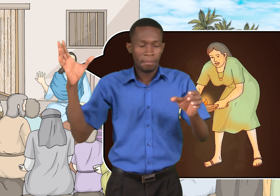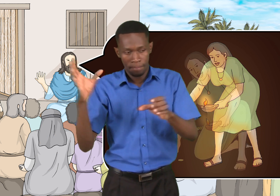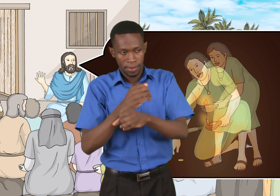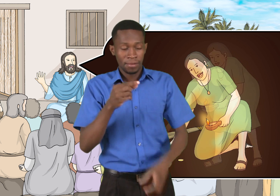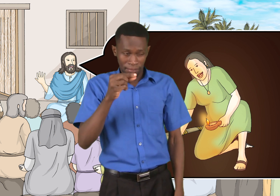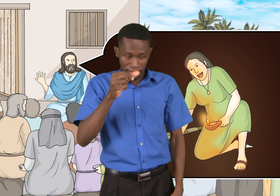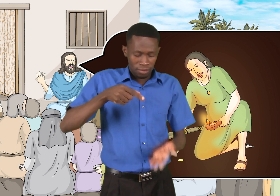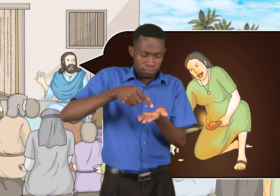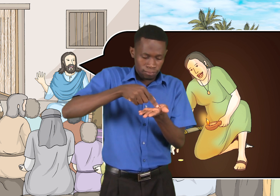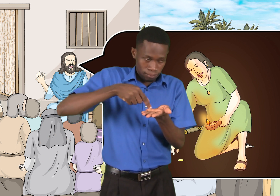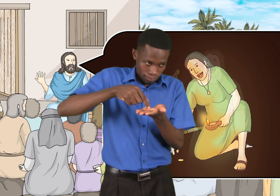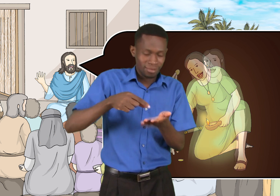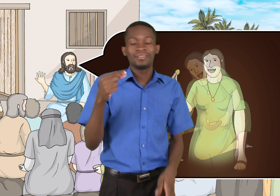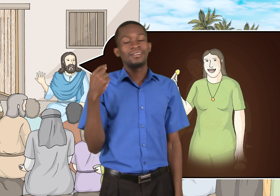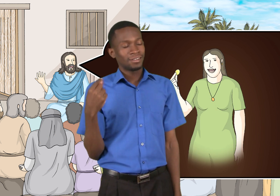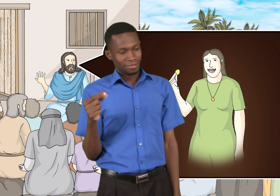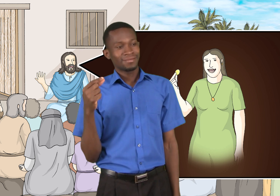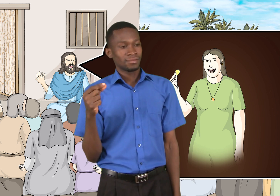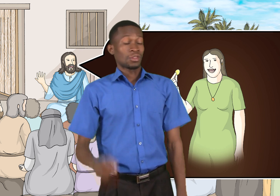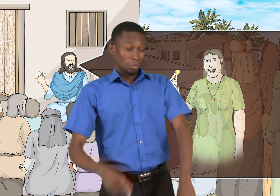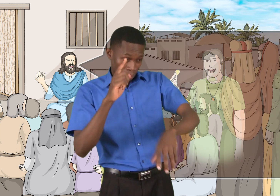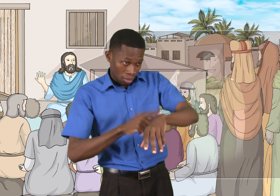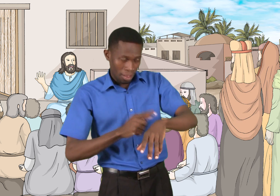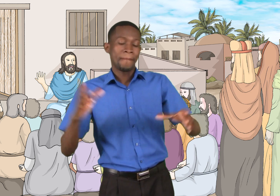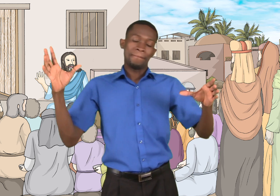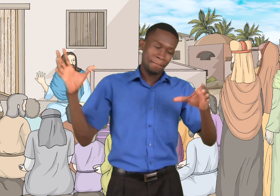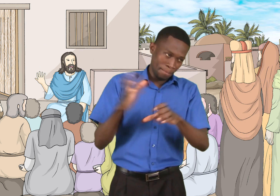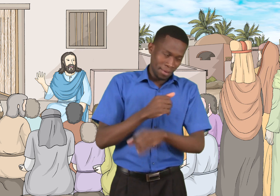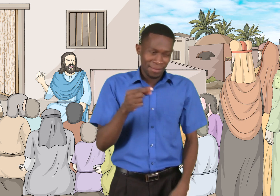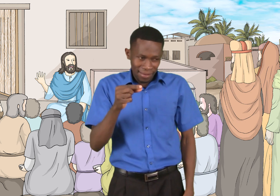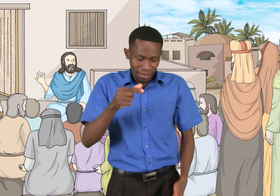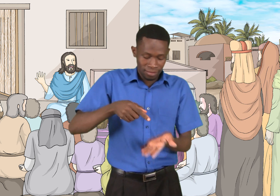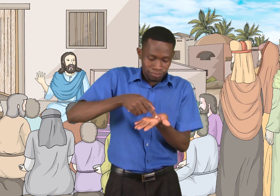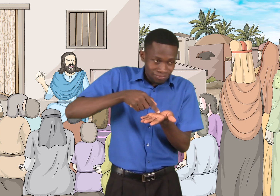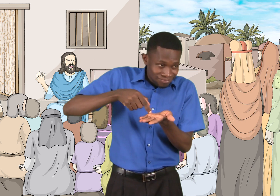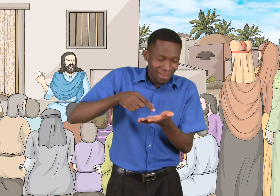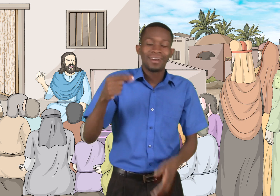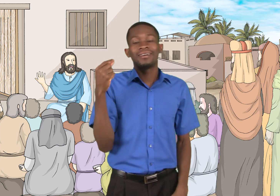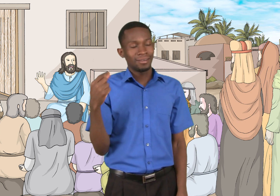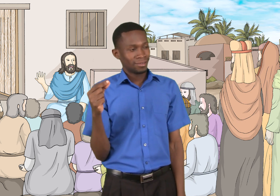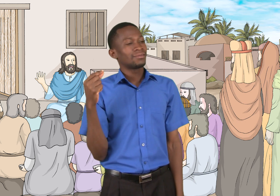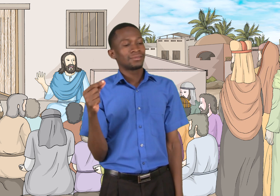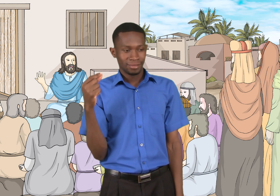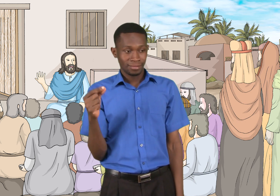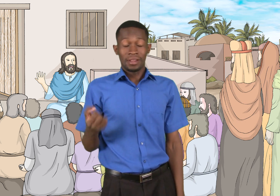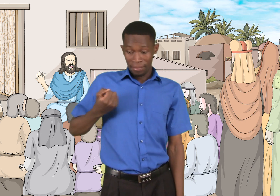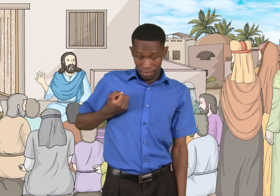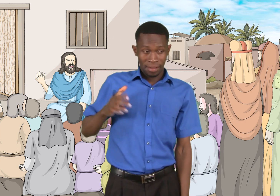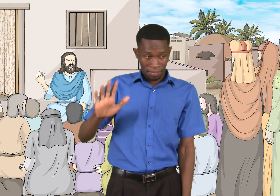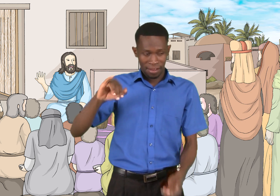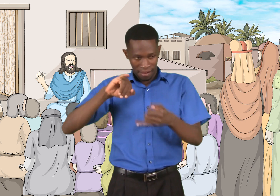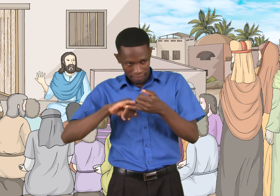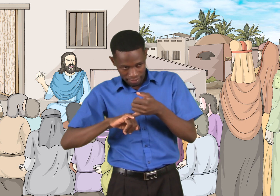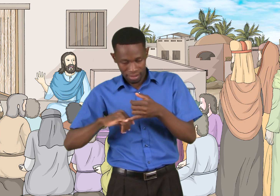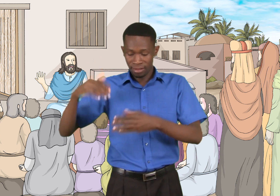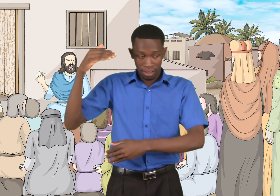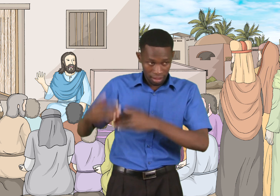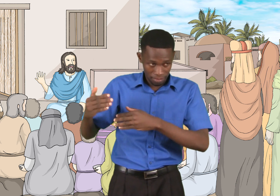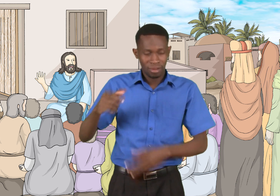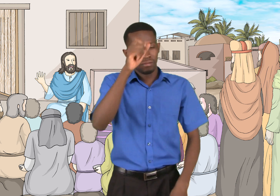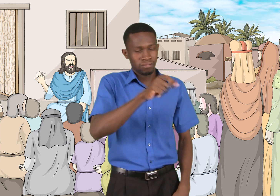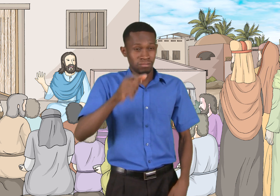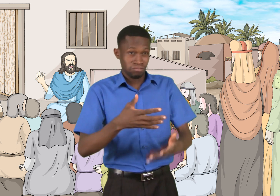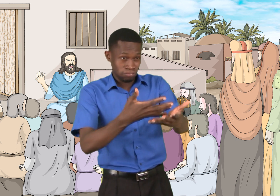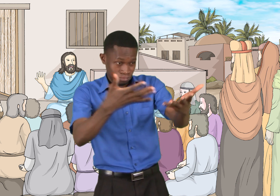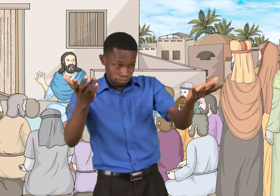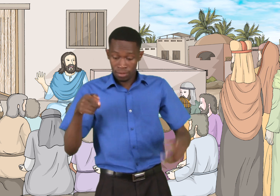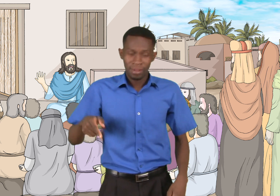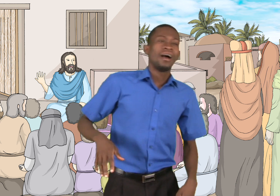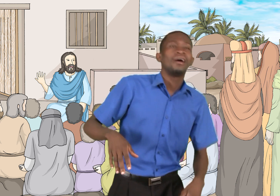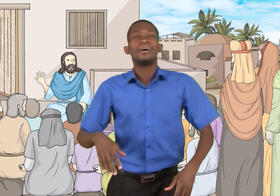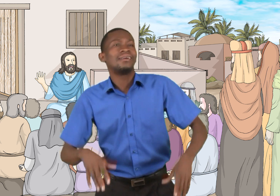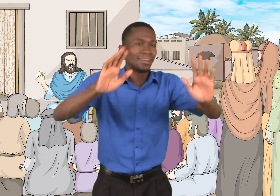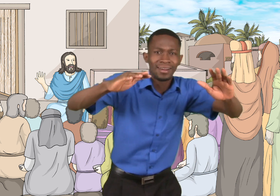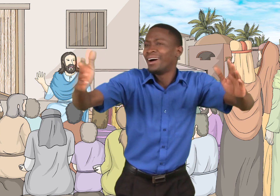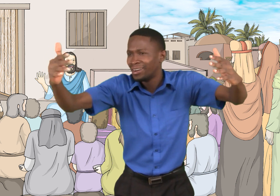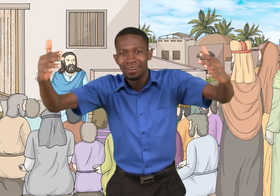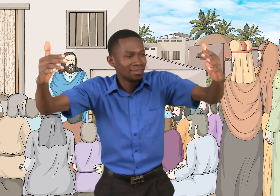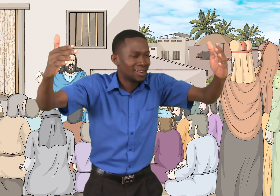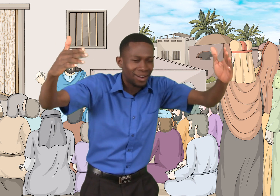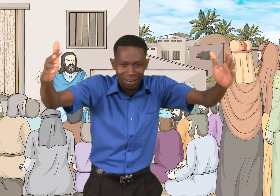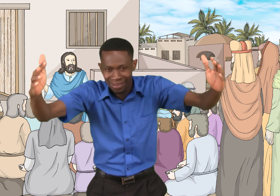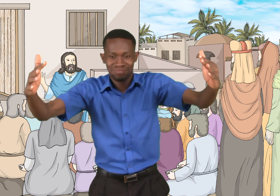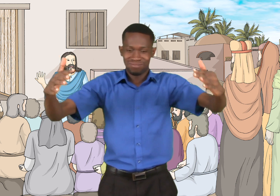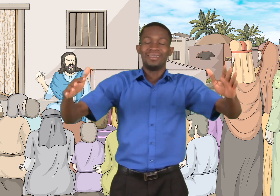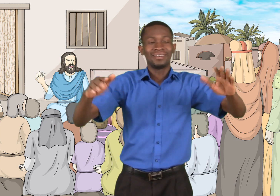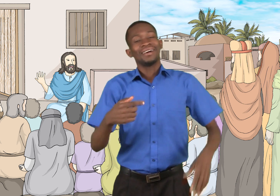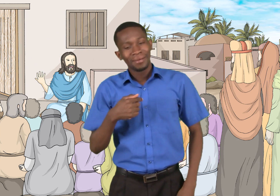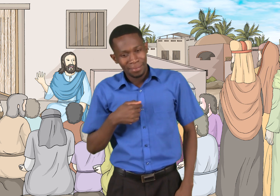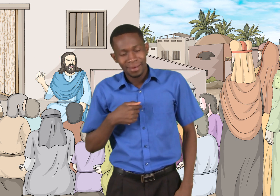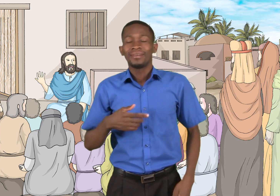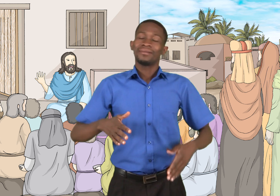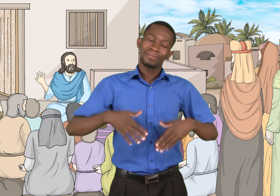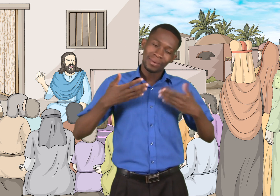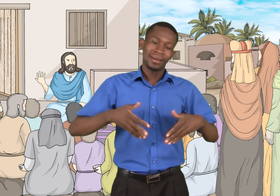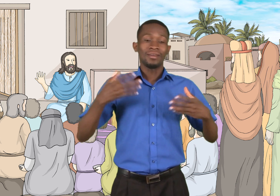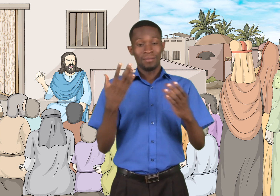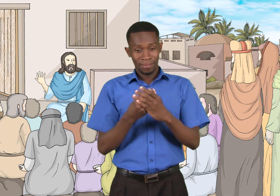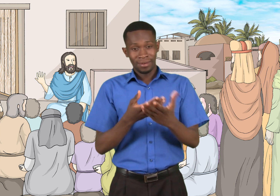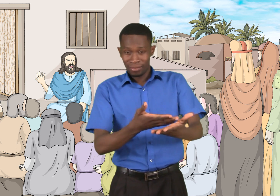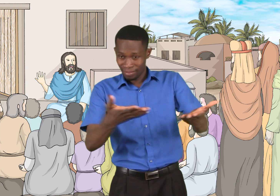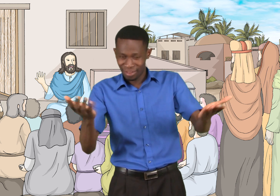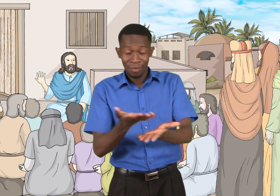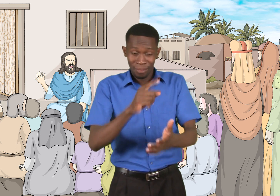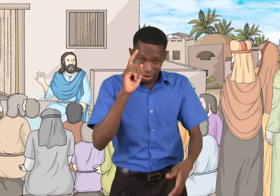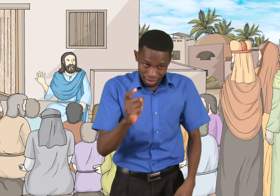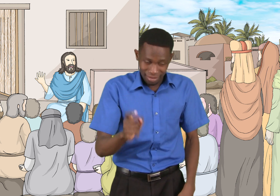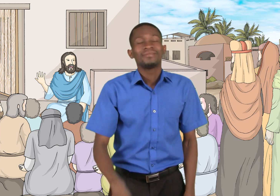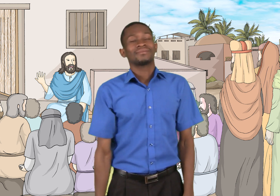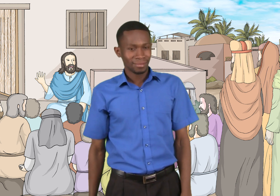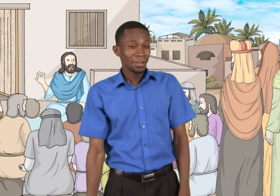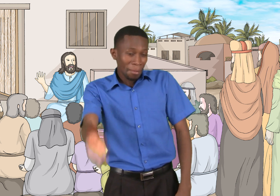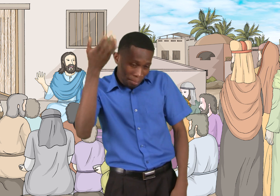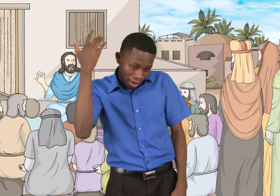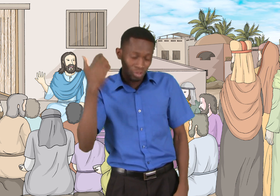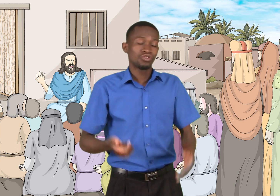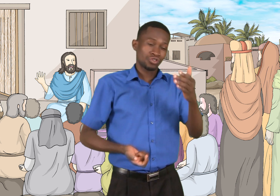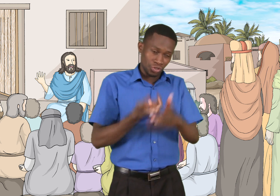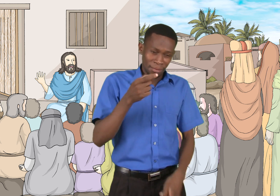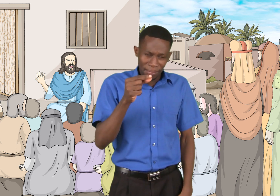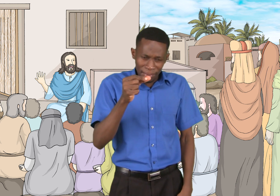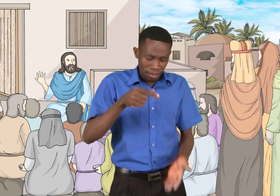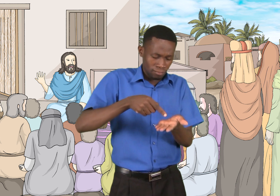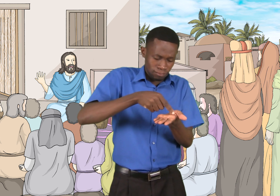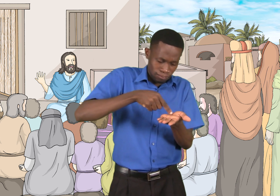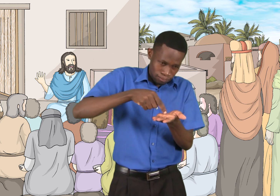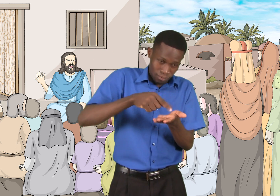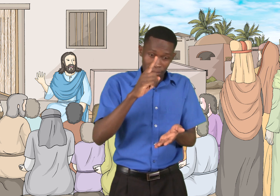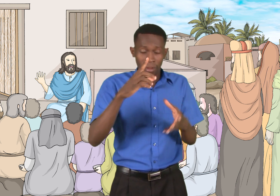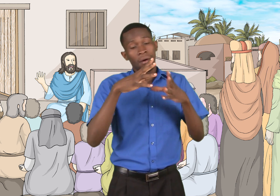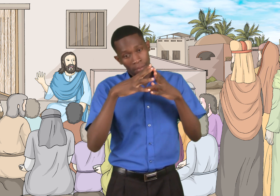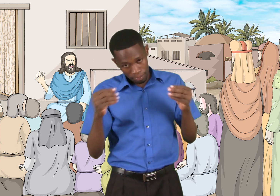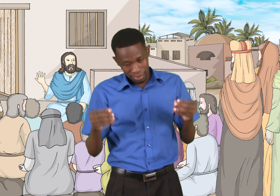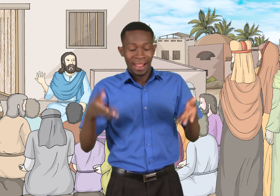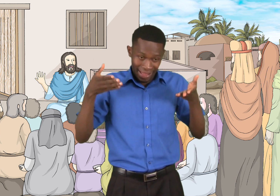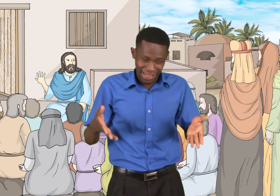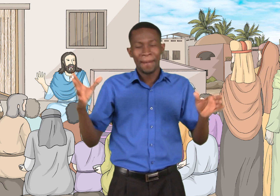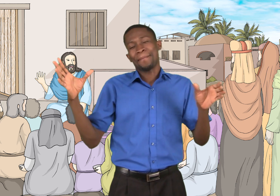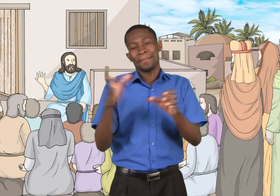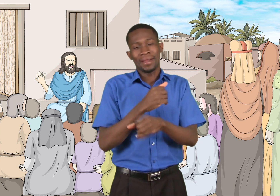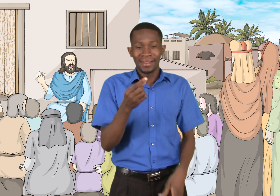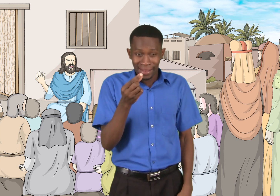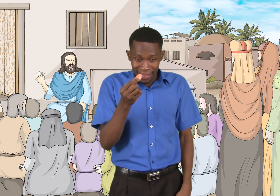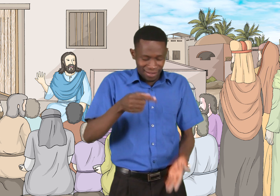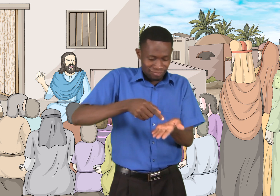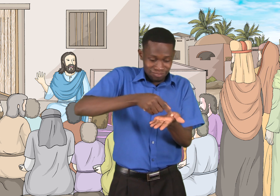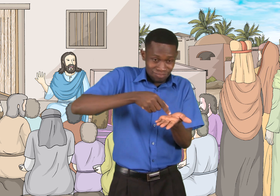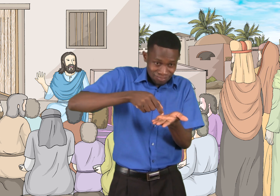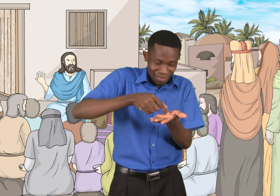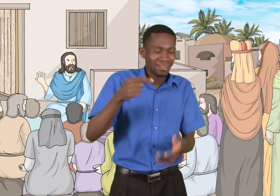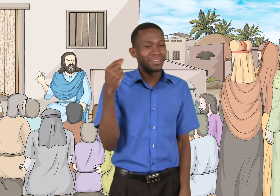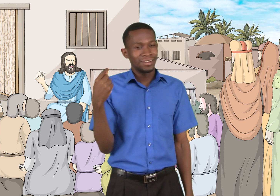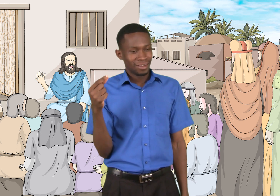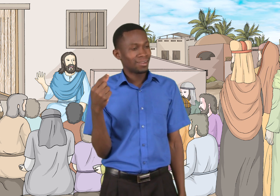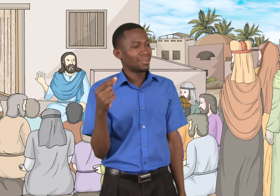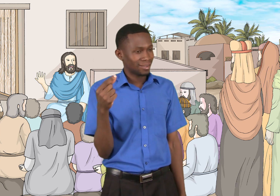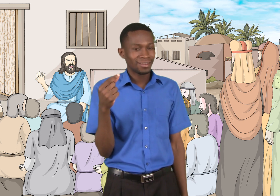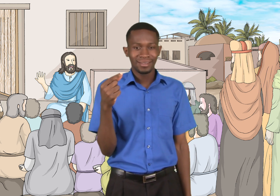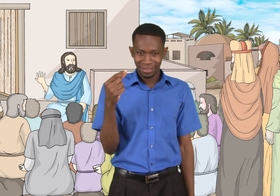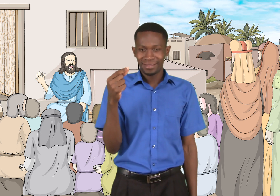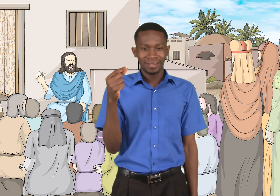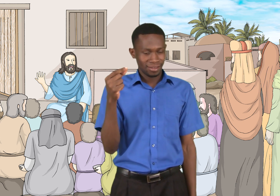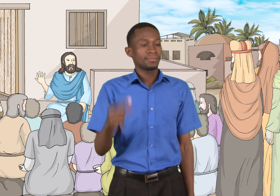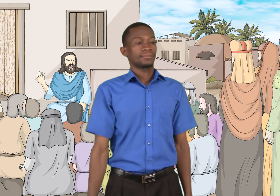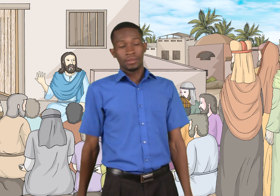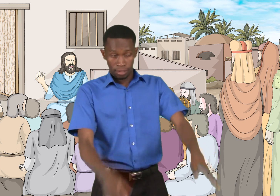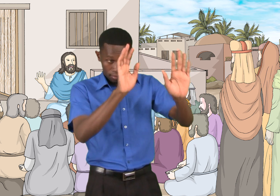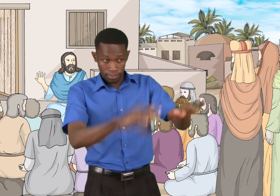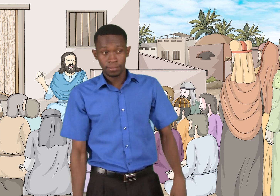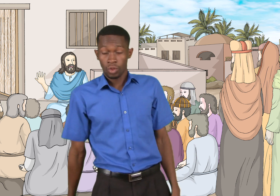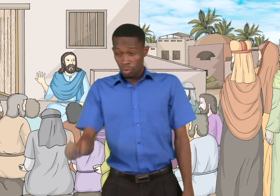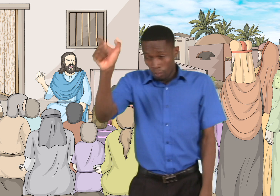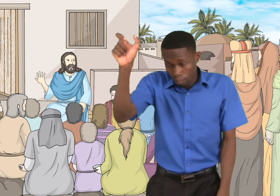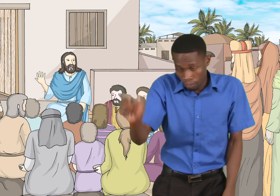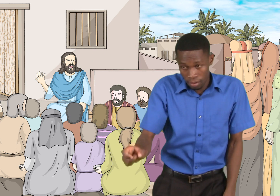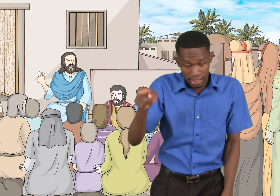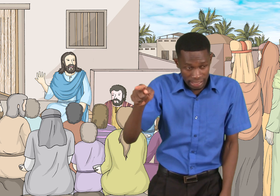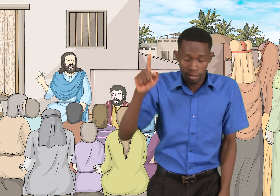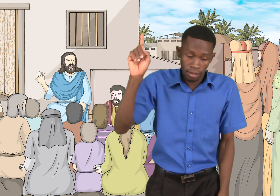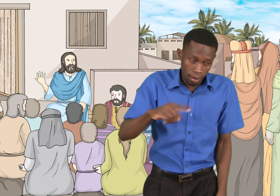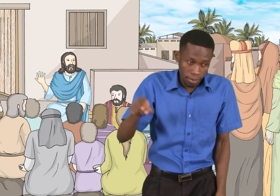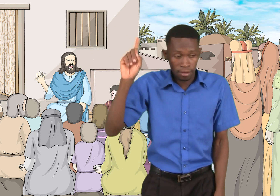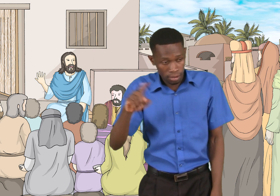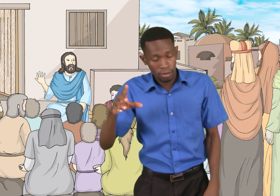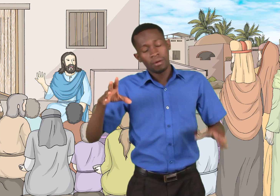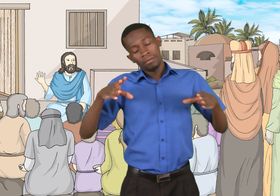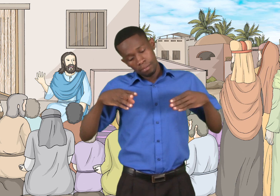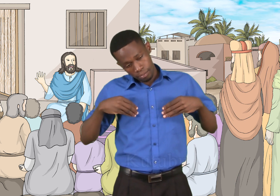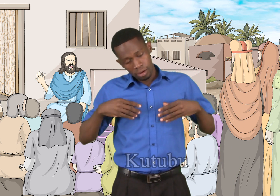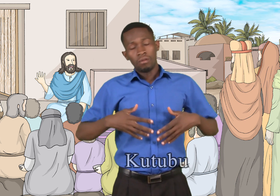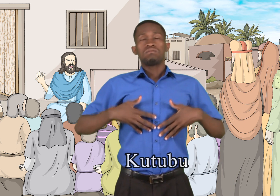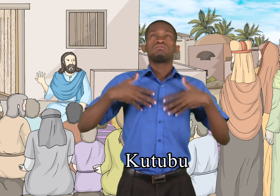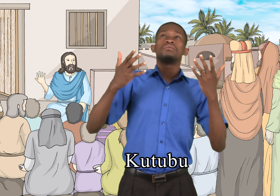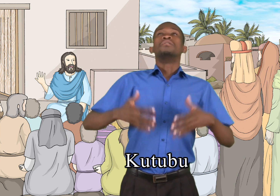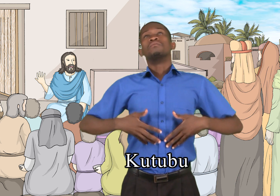And when she finds it, she calls together her friends and neighbors to say, ‘Rejoice with me, for I have found my lost coin.’